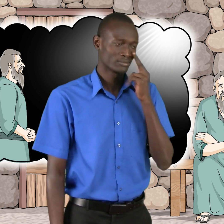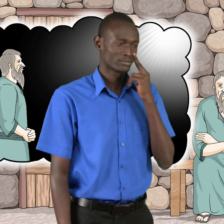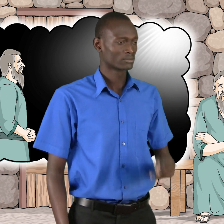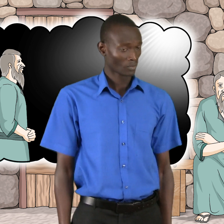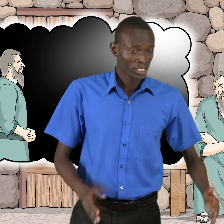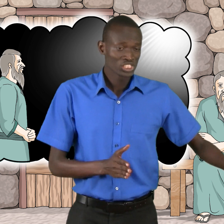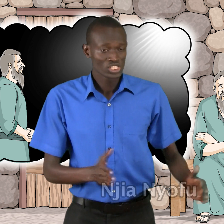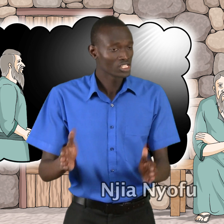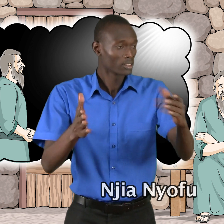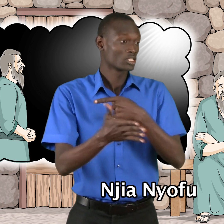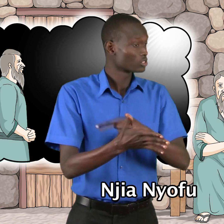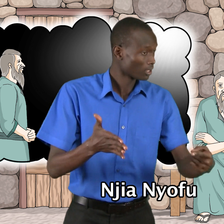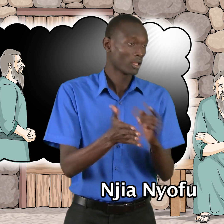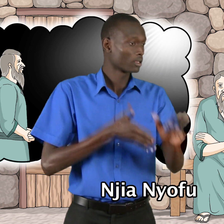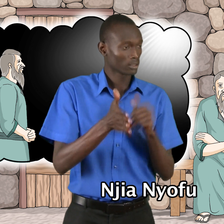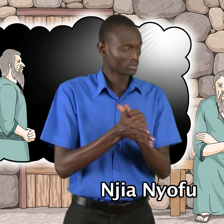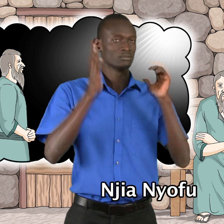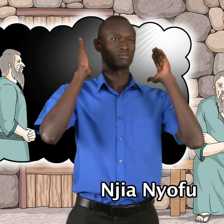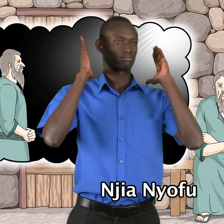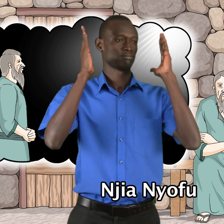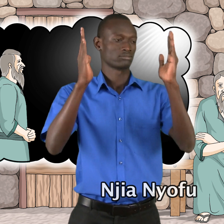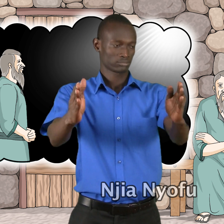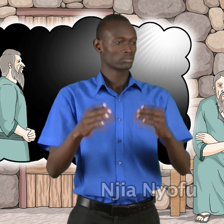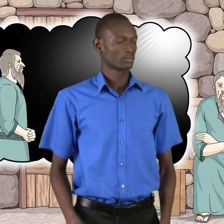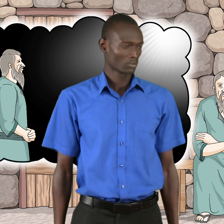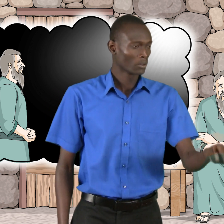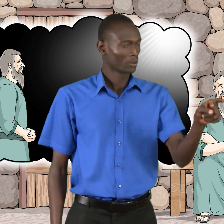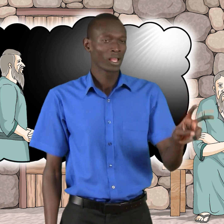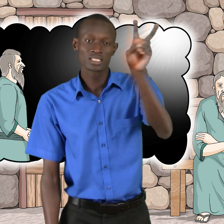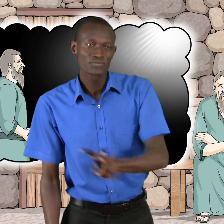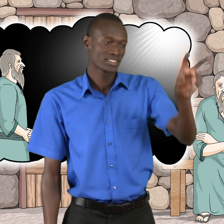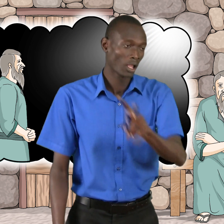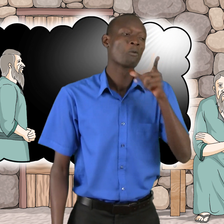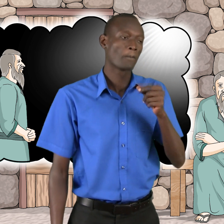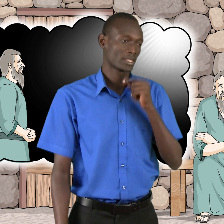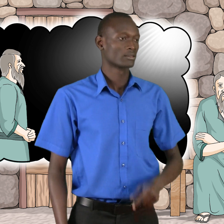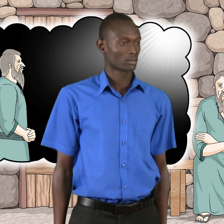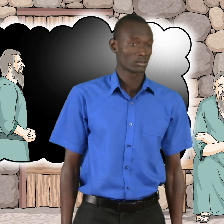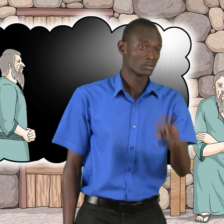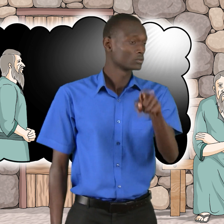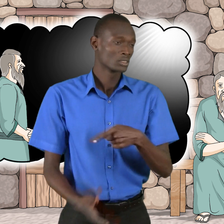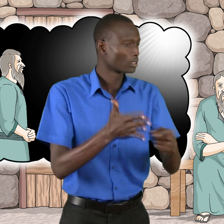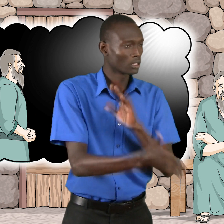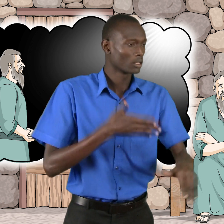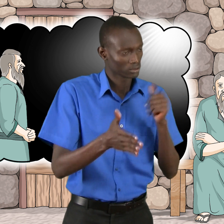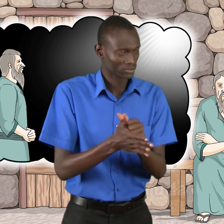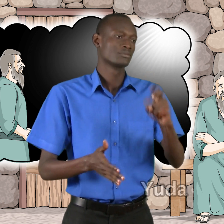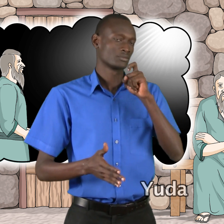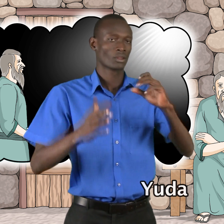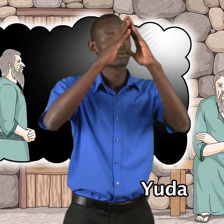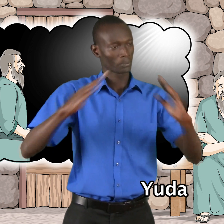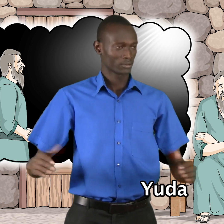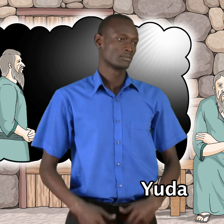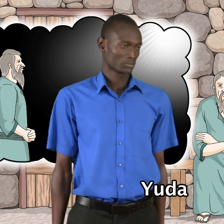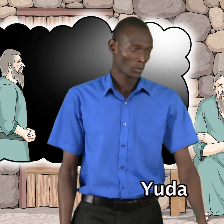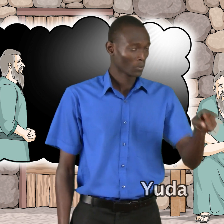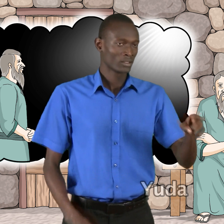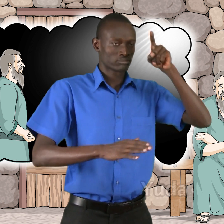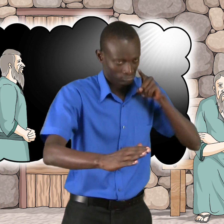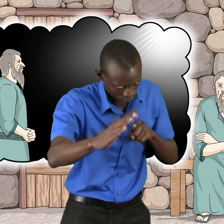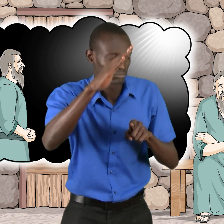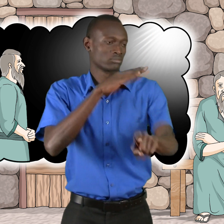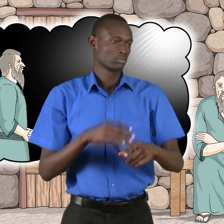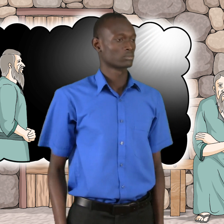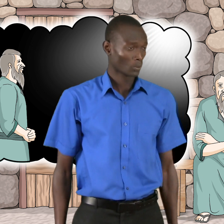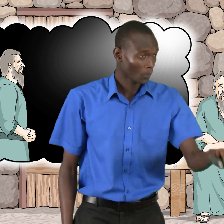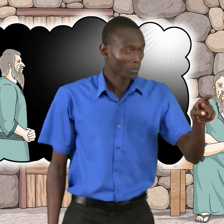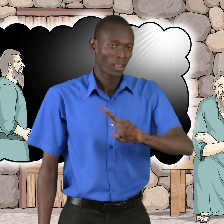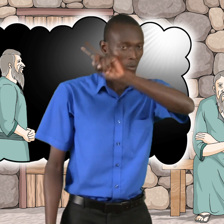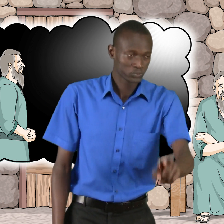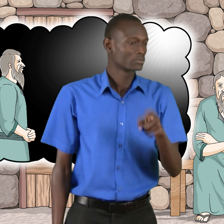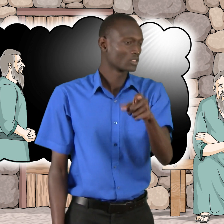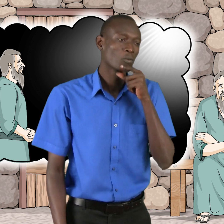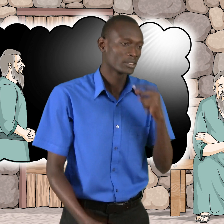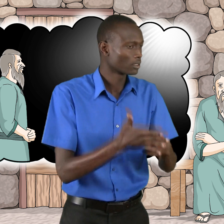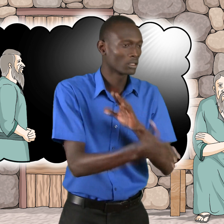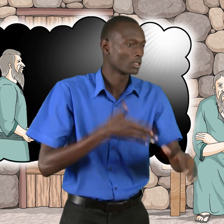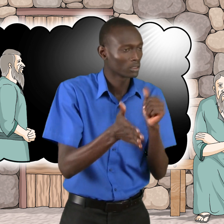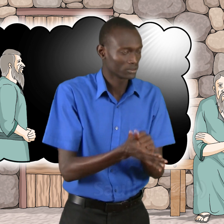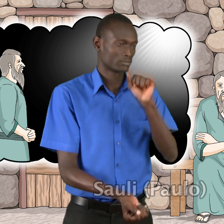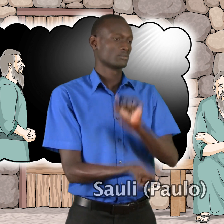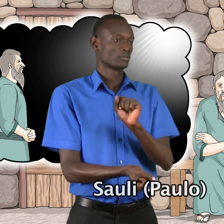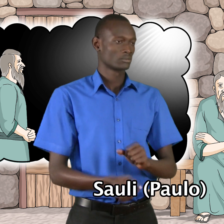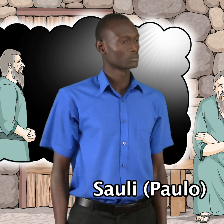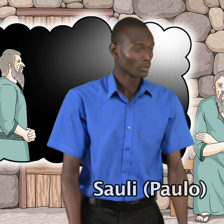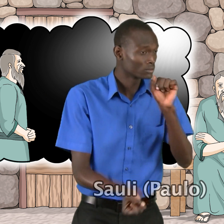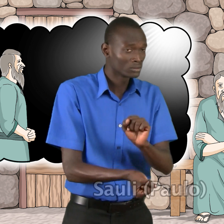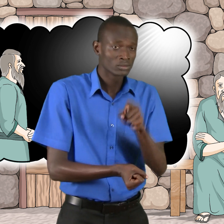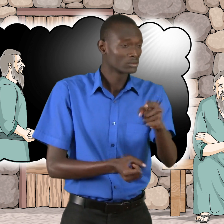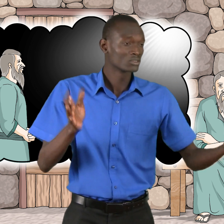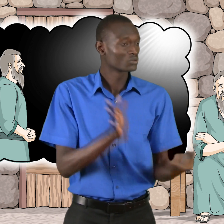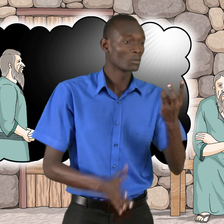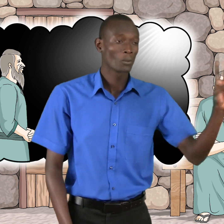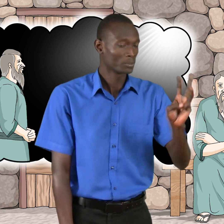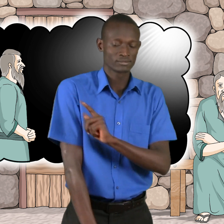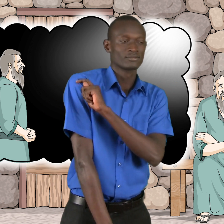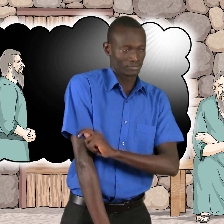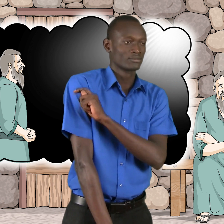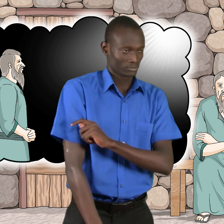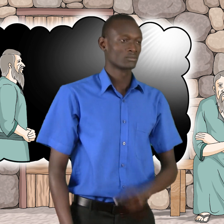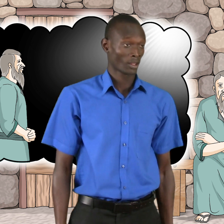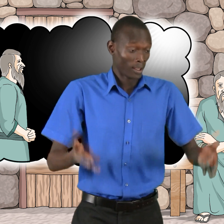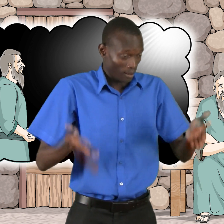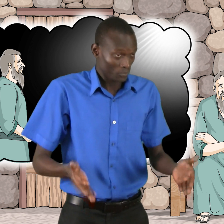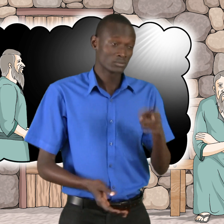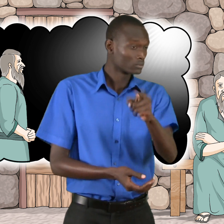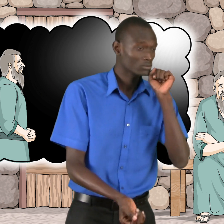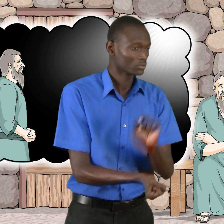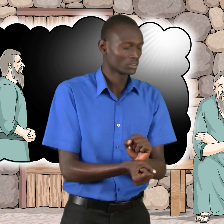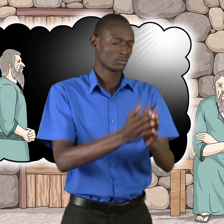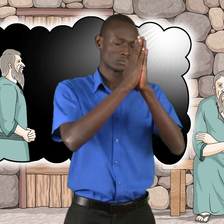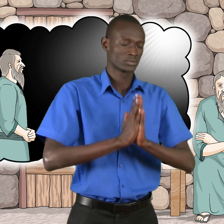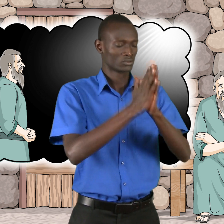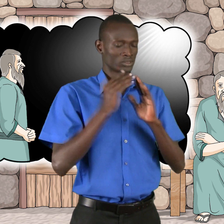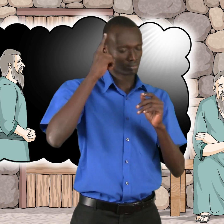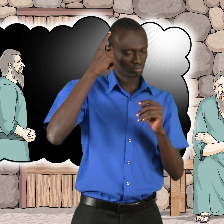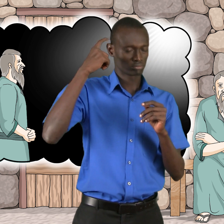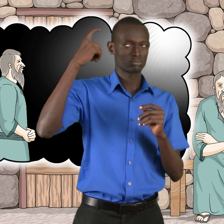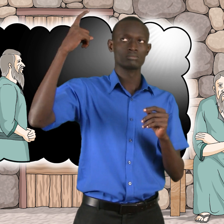“Go to the house of Judas on Straight Street and ask for a man from Tarsus named Saul, for he is praying.